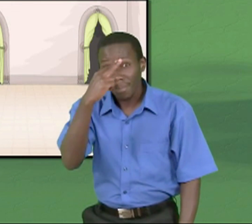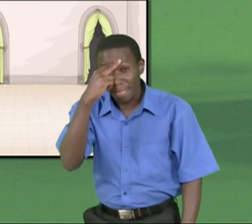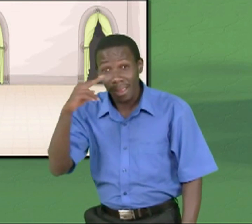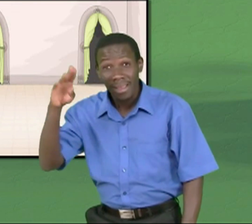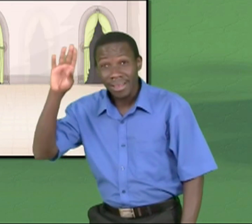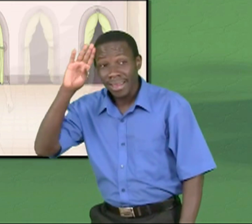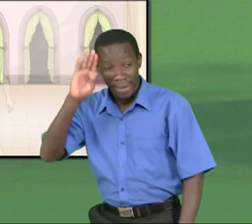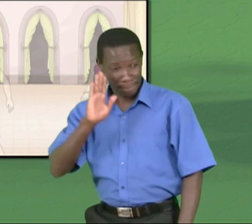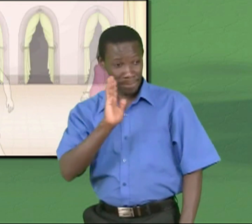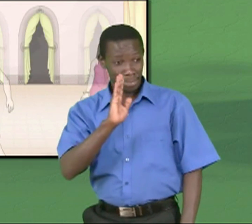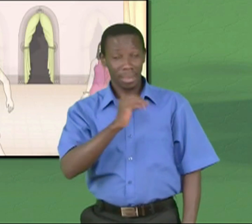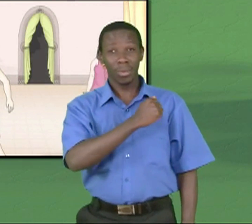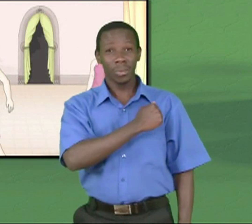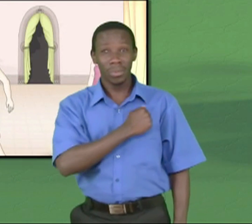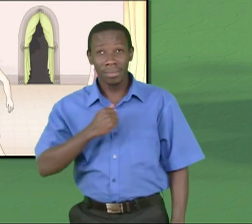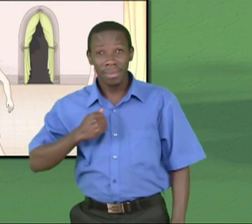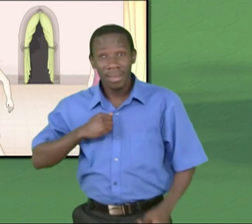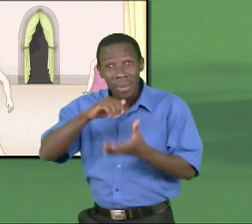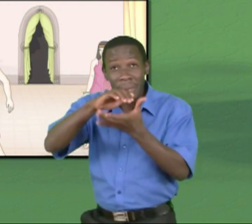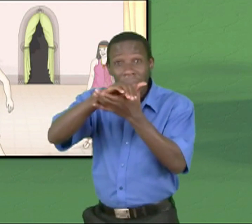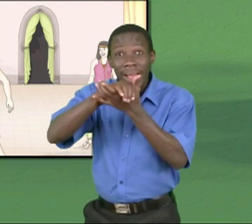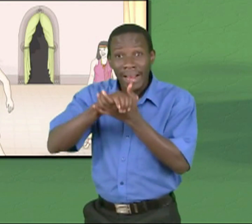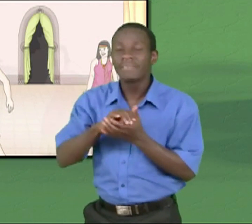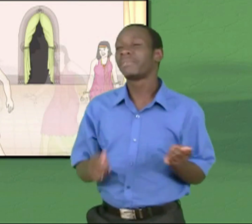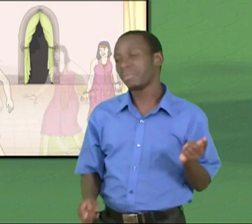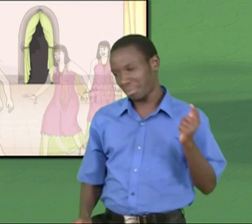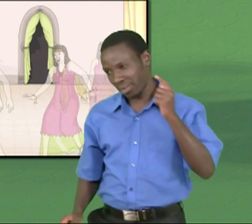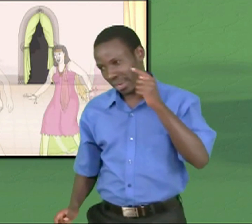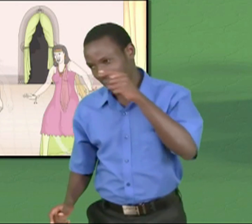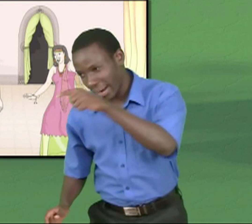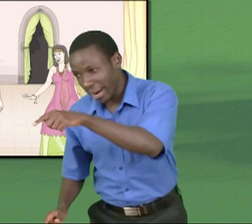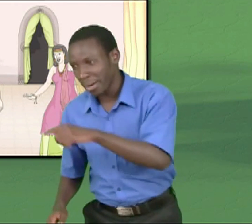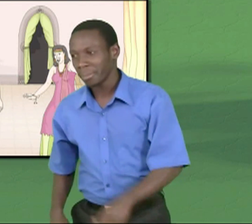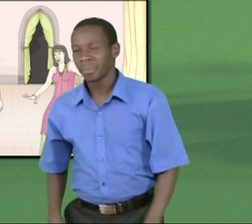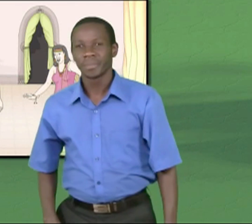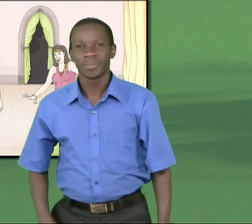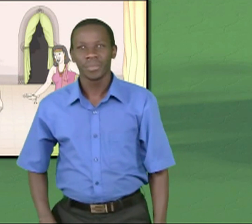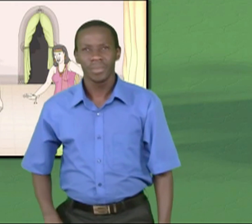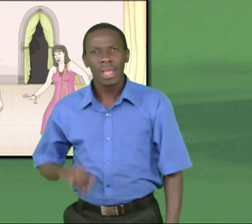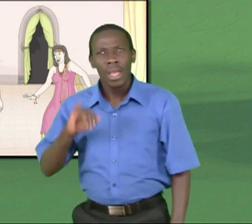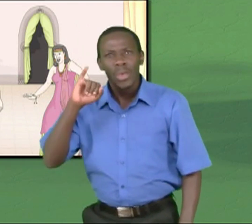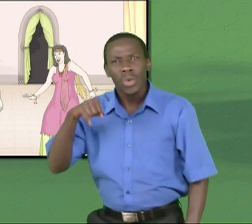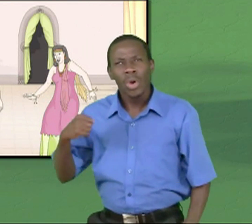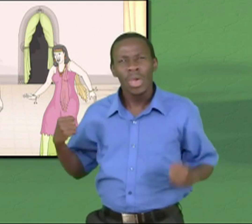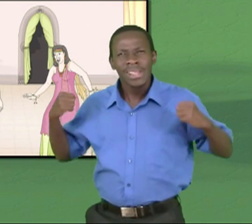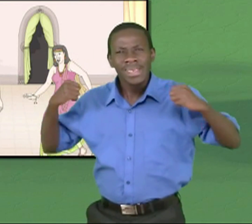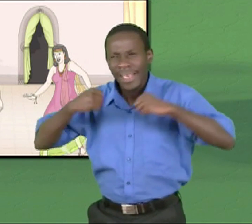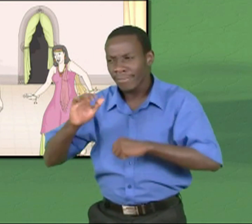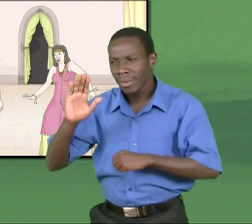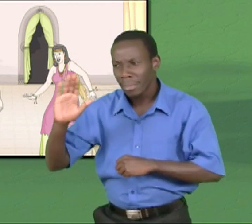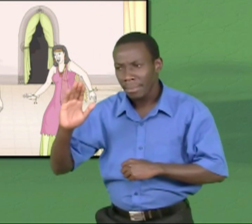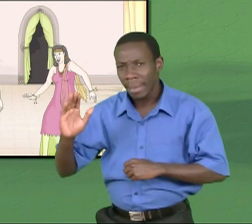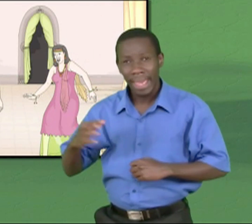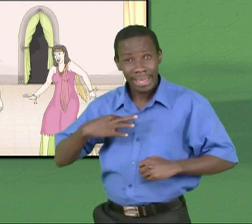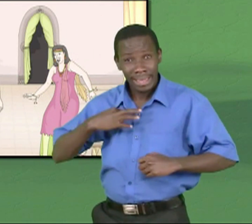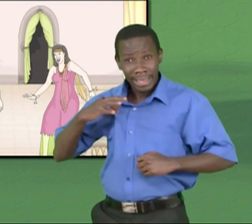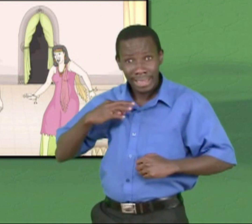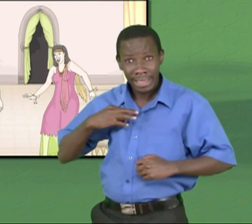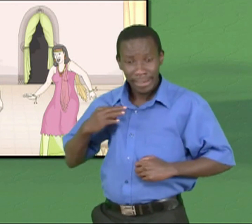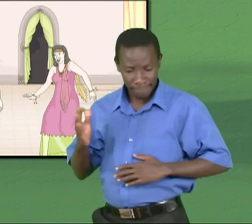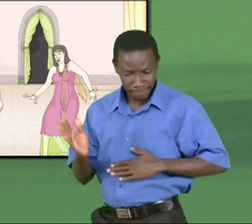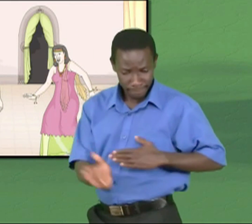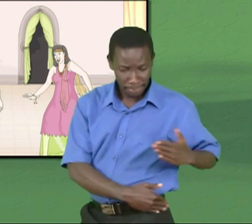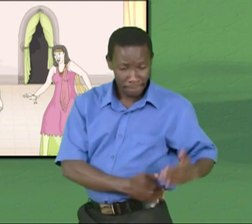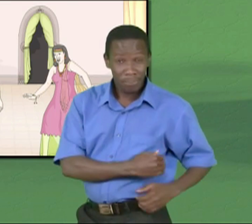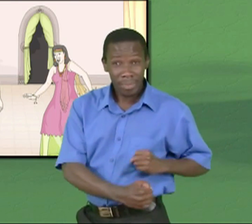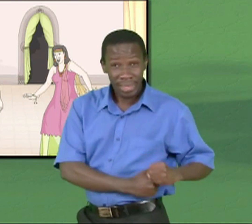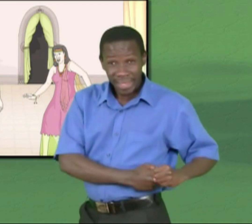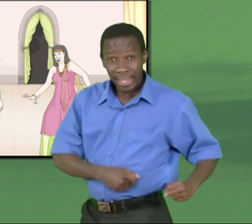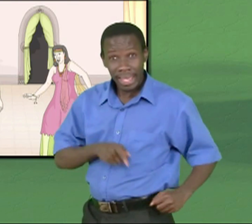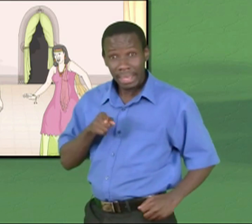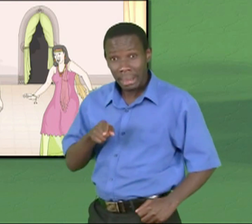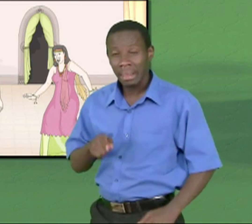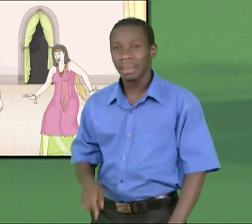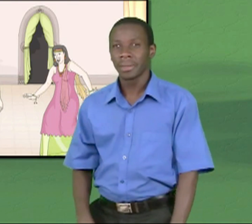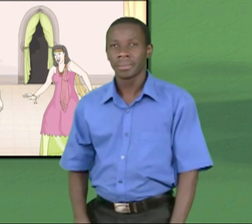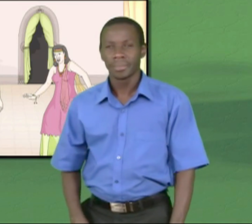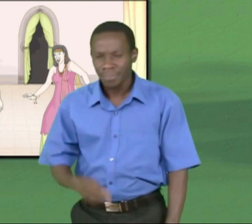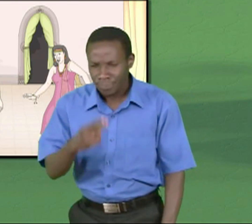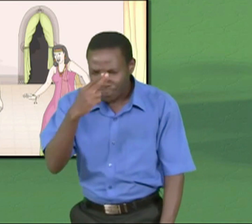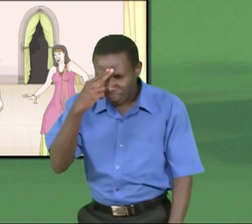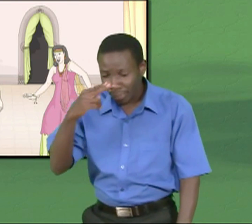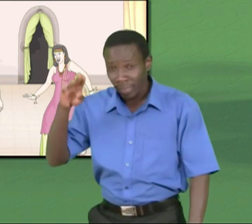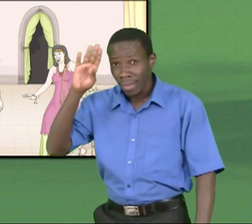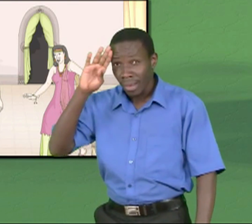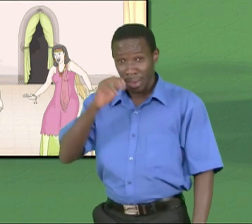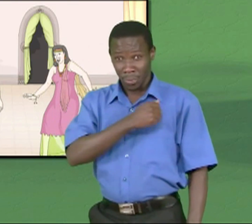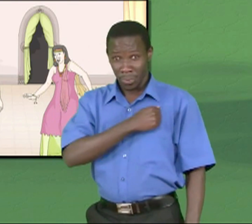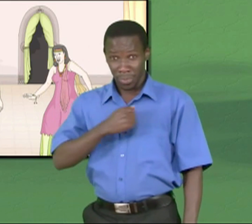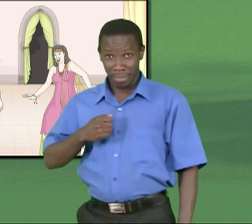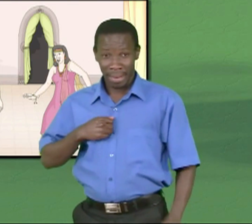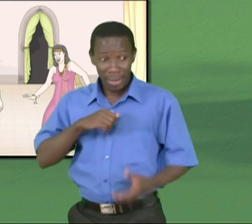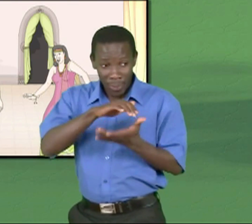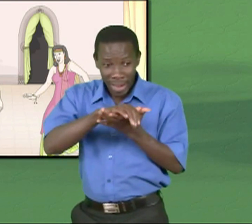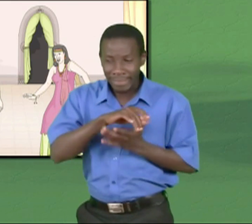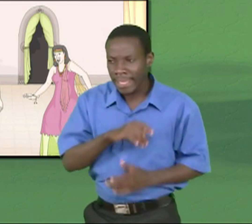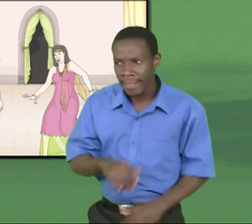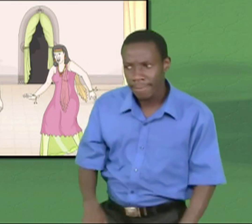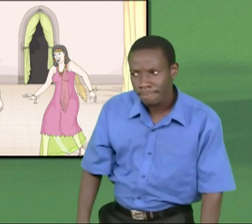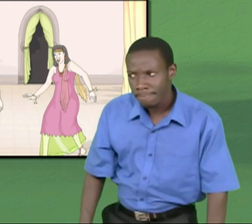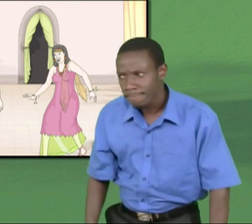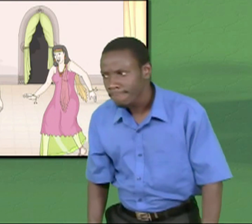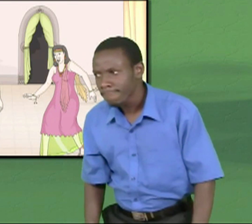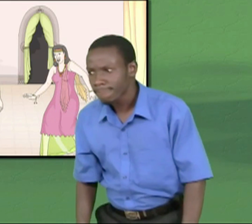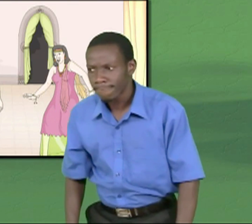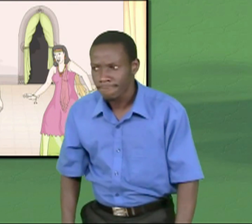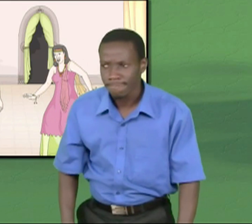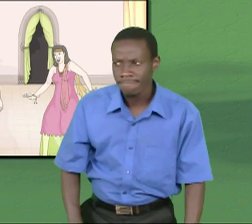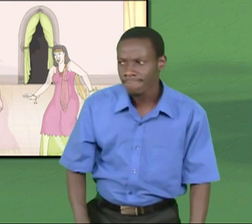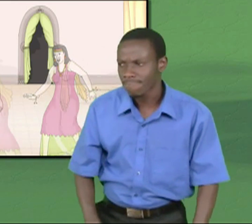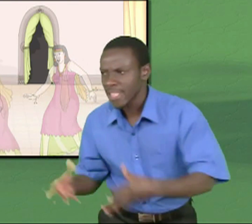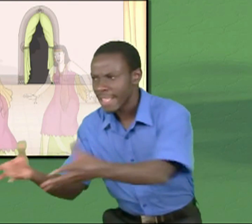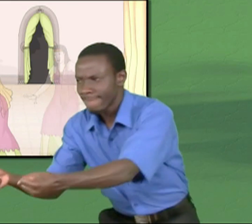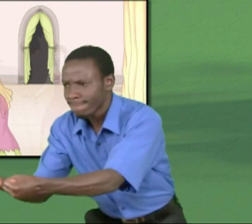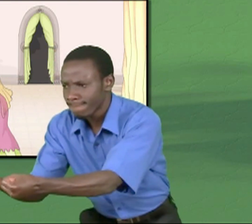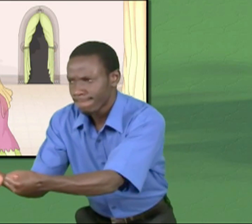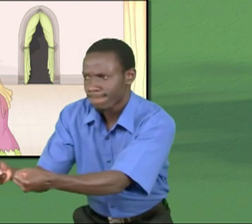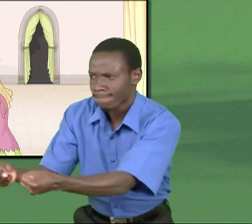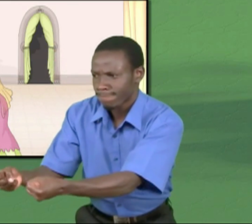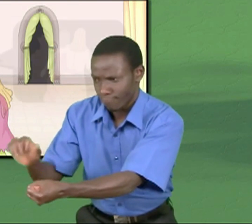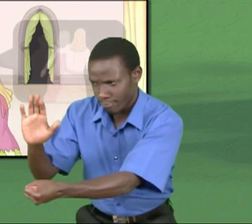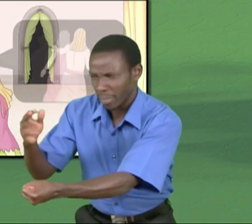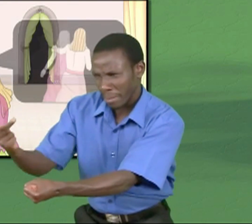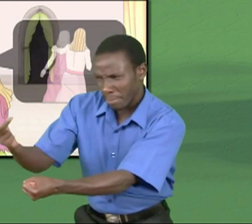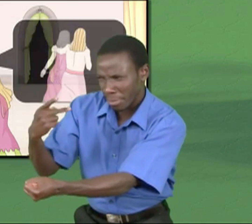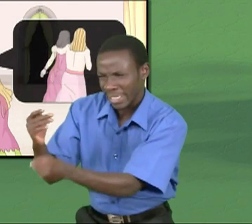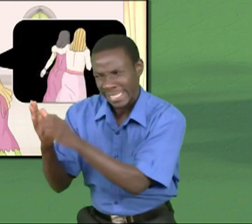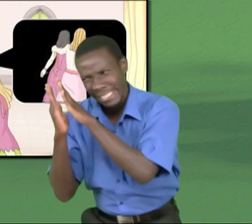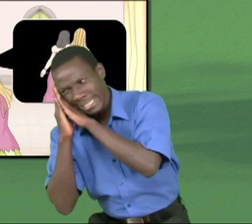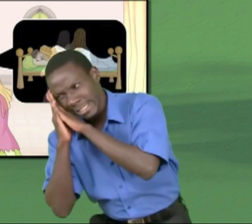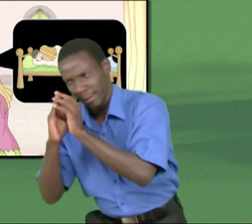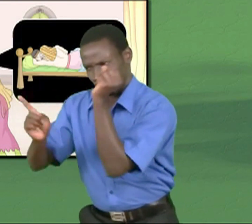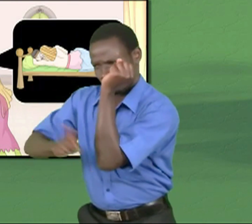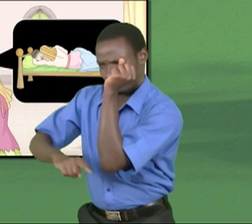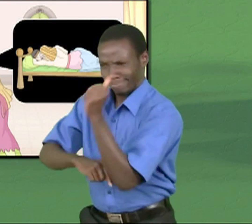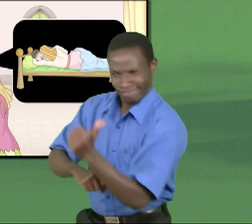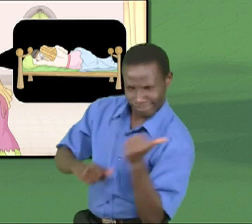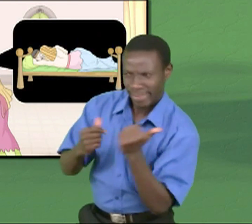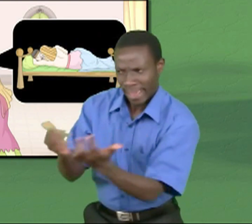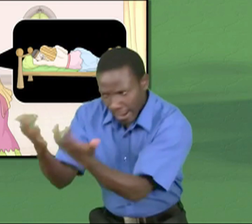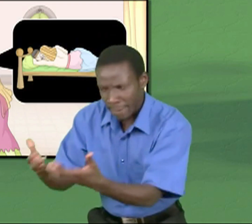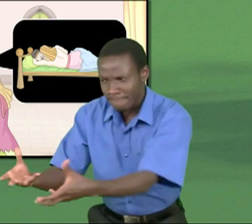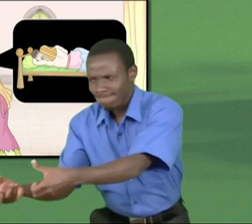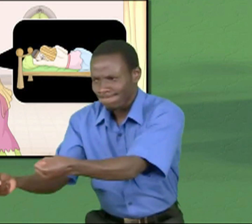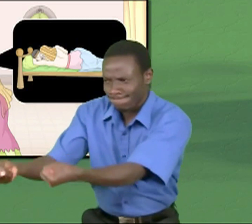She grabbed Joseph by his cloak and said, “Sleep with me!”